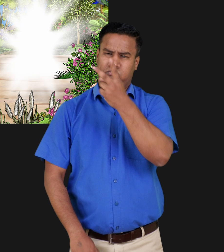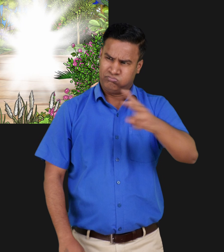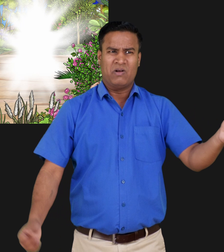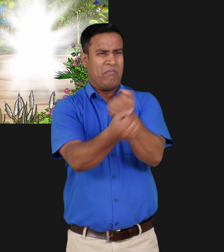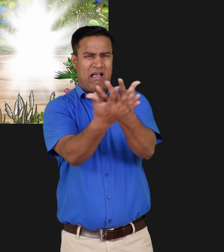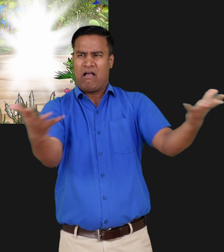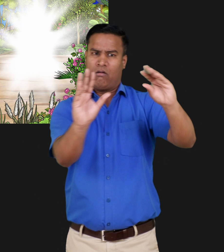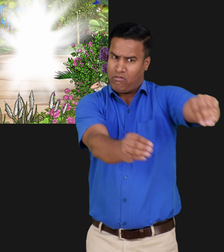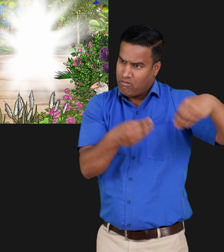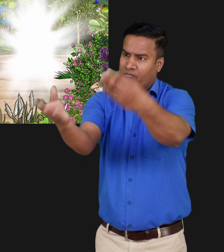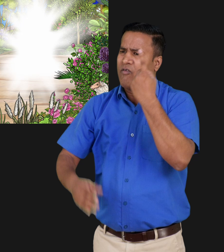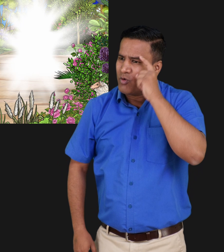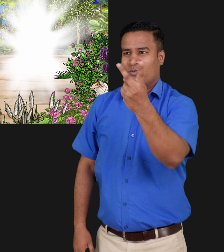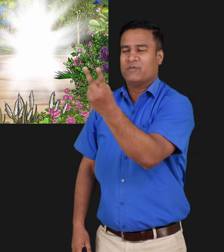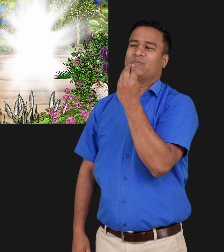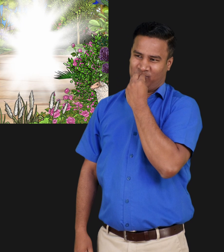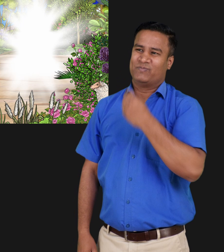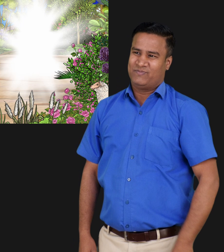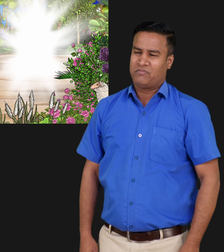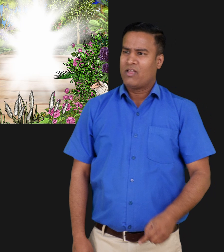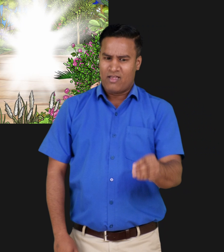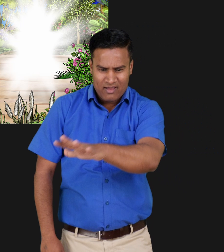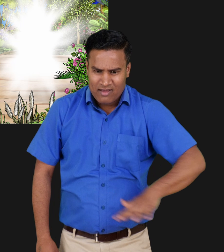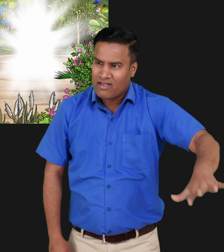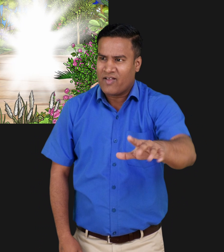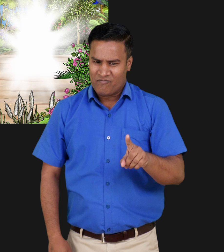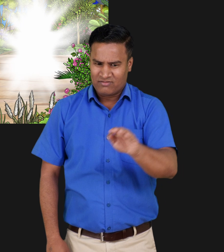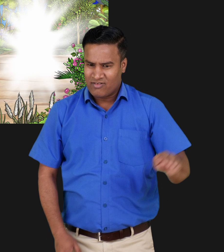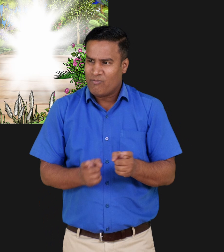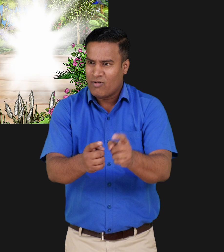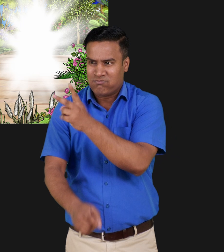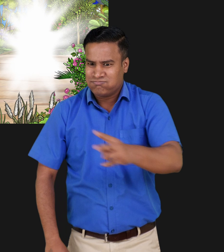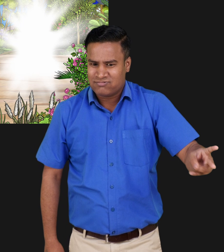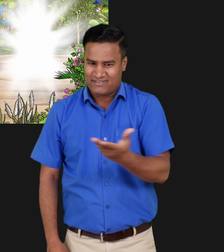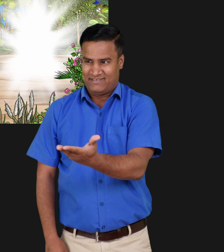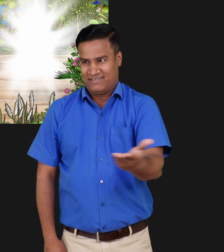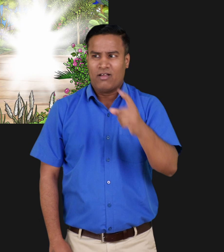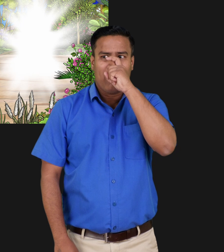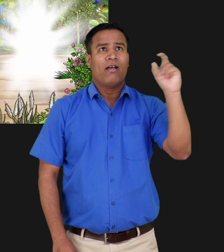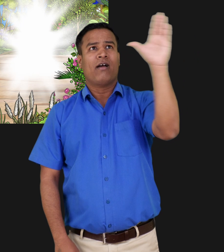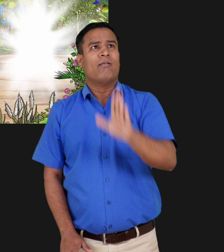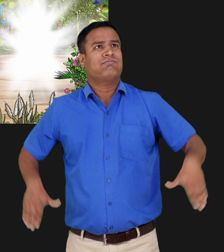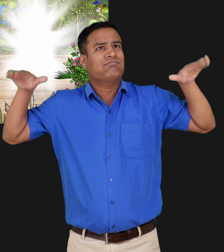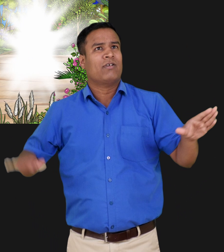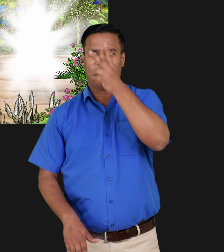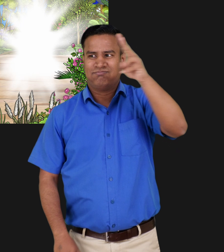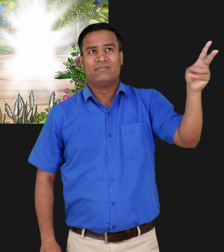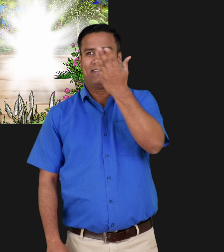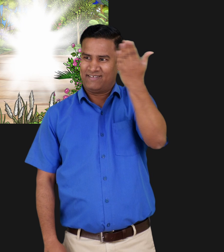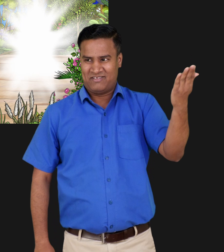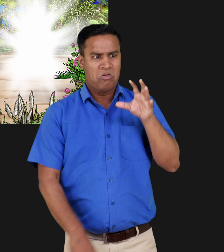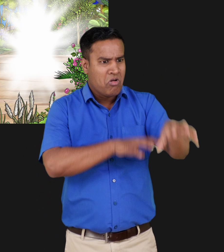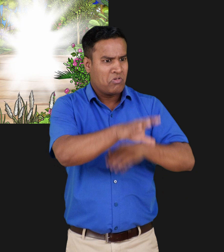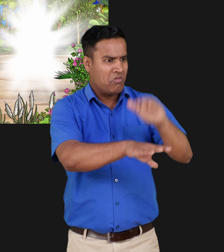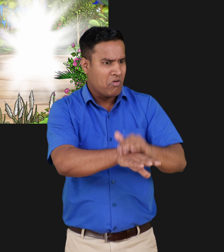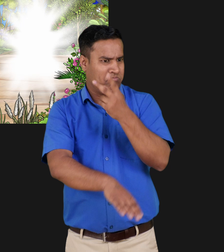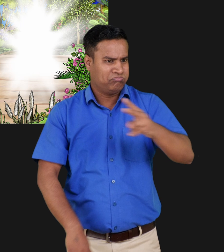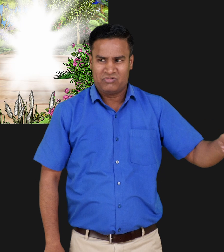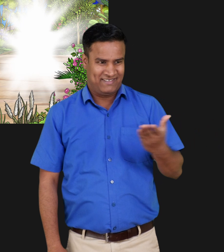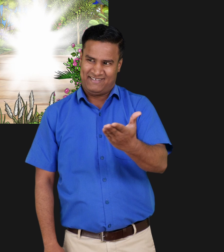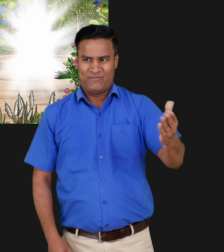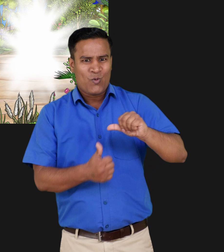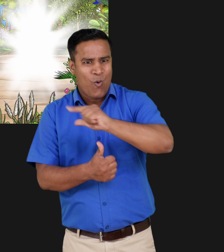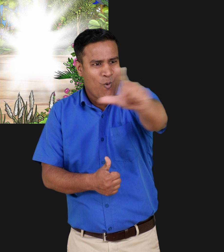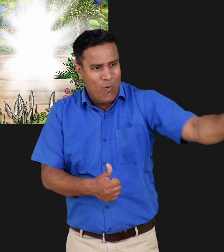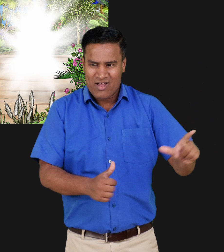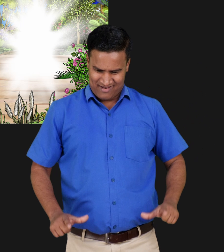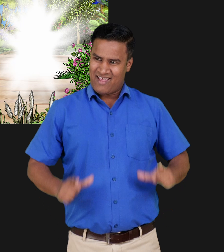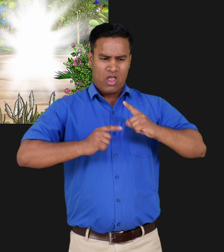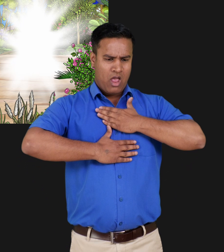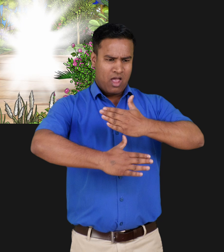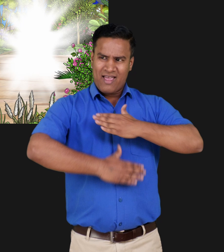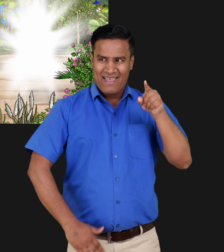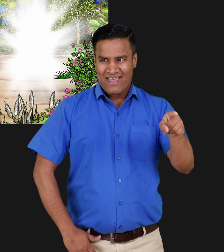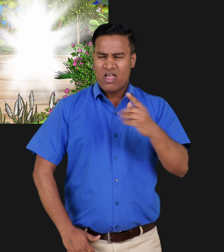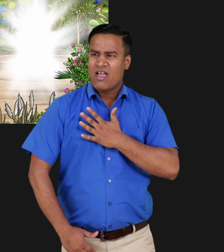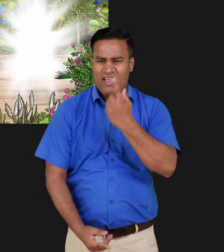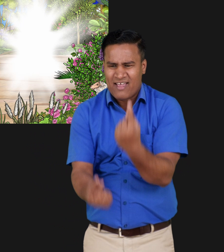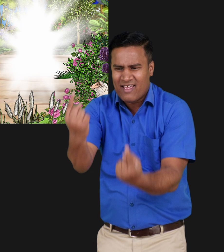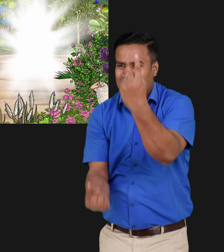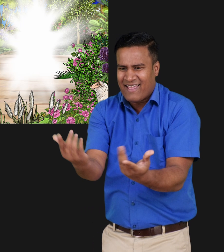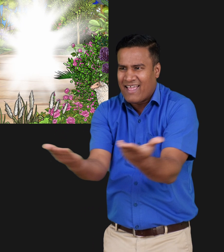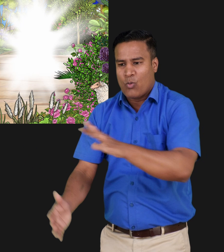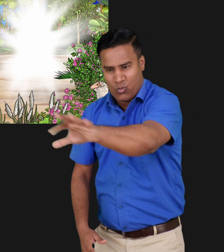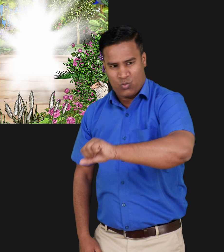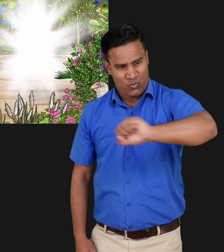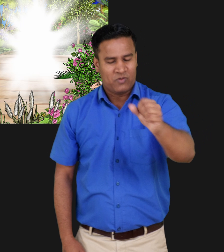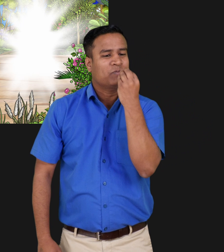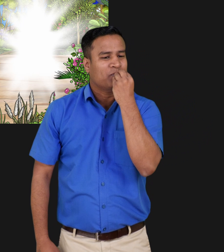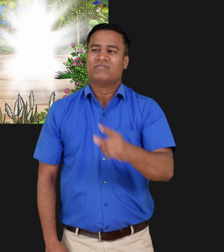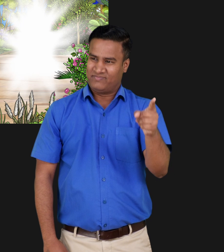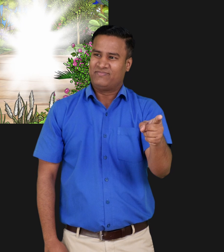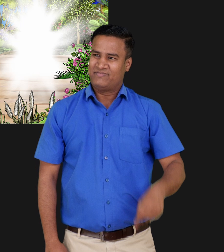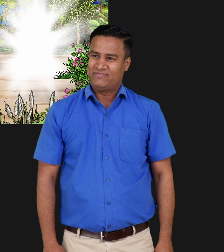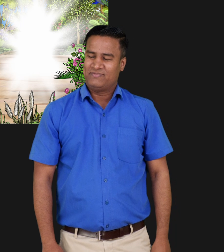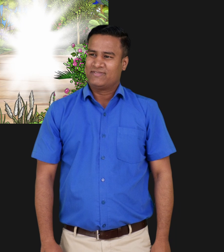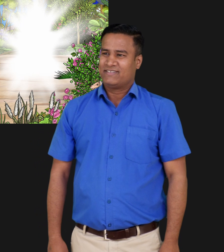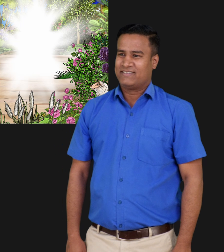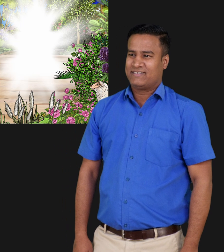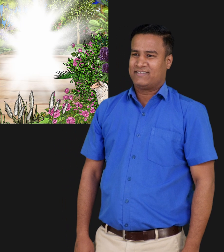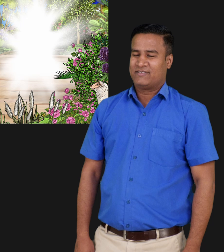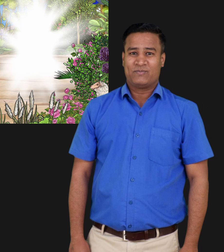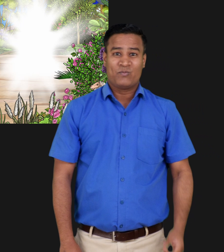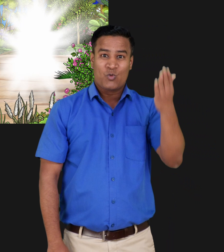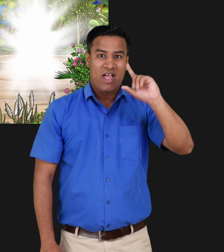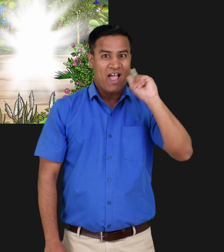And to every beast of the earth and every bird of the air and every creature that crawls upon the earth—everything that has the breath of life in it—I have given every green plant for food.” And it was so.